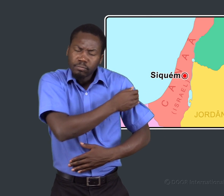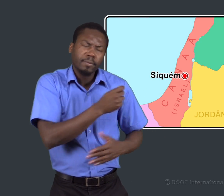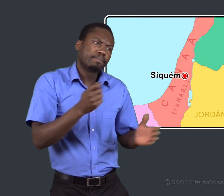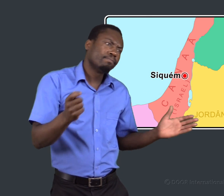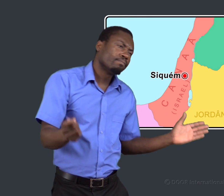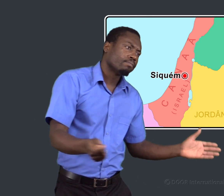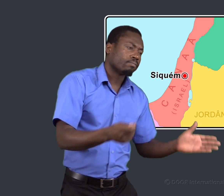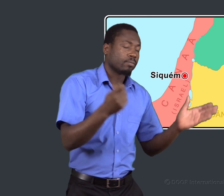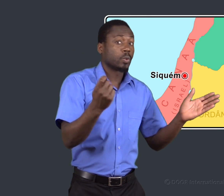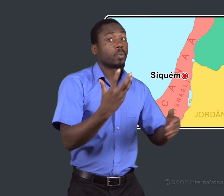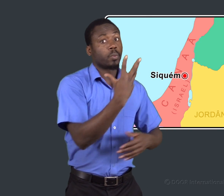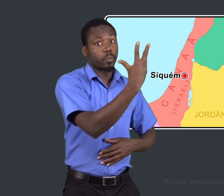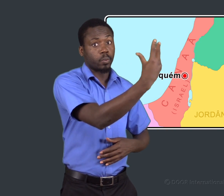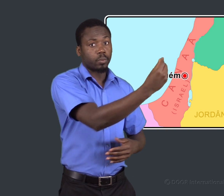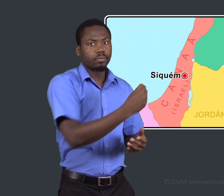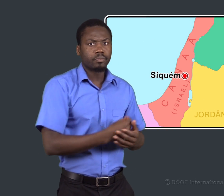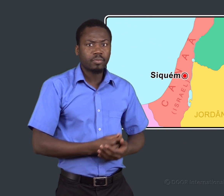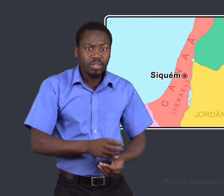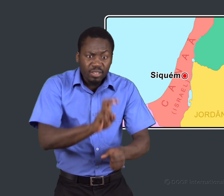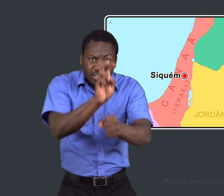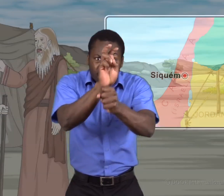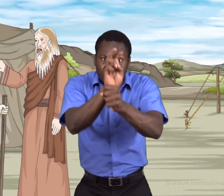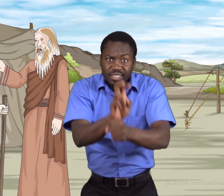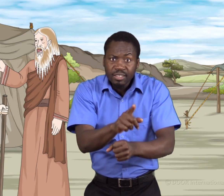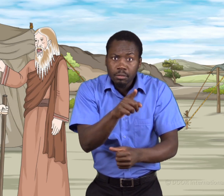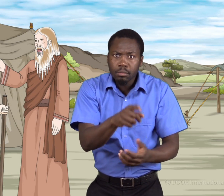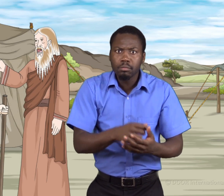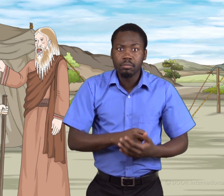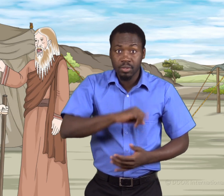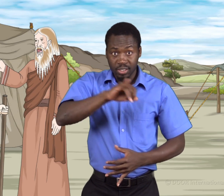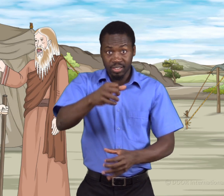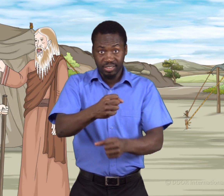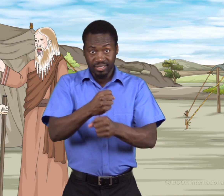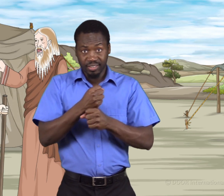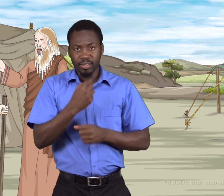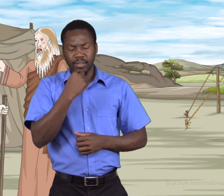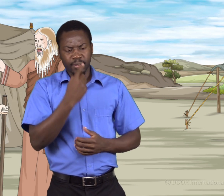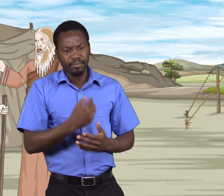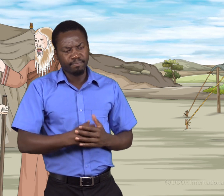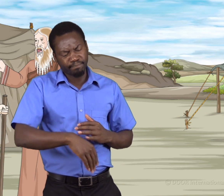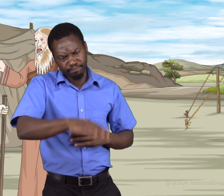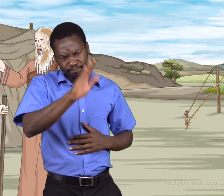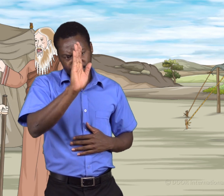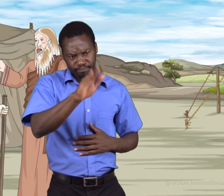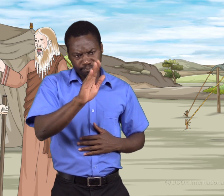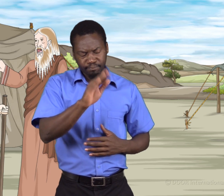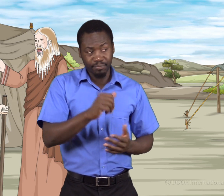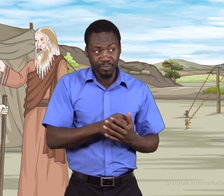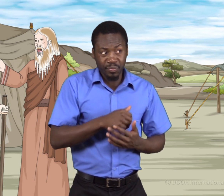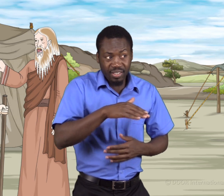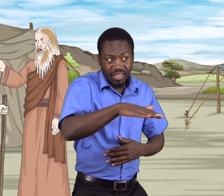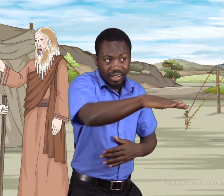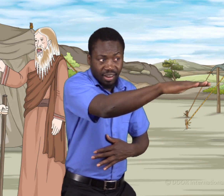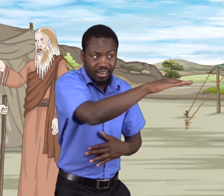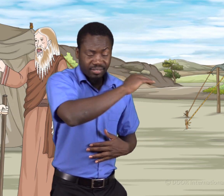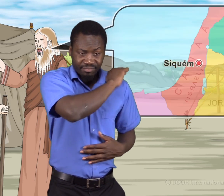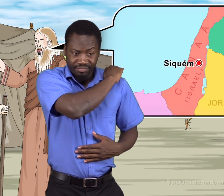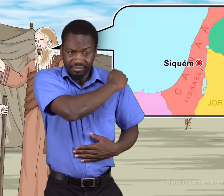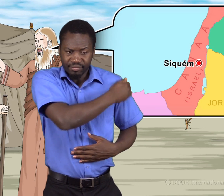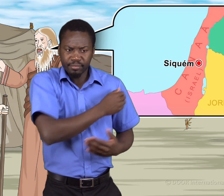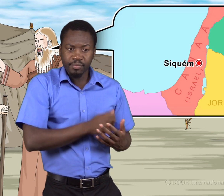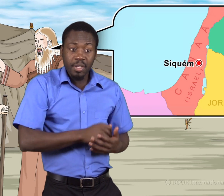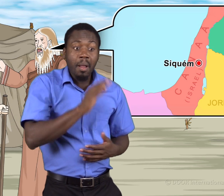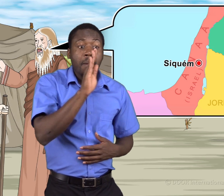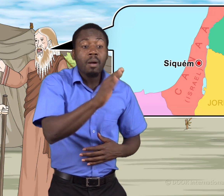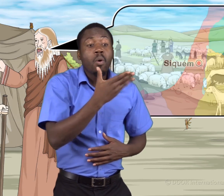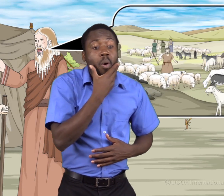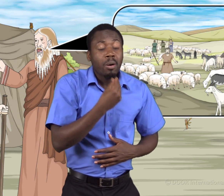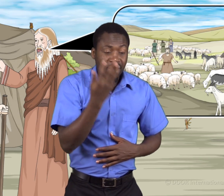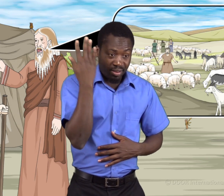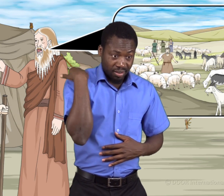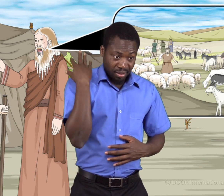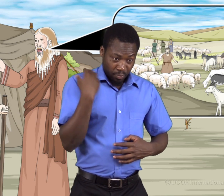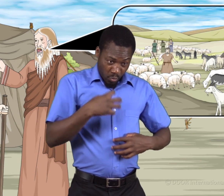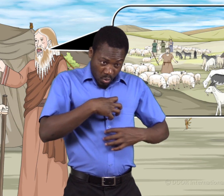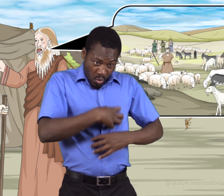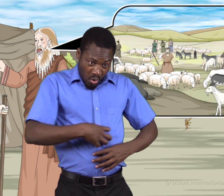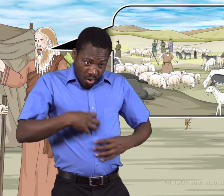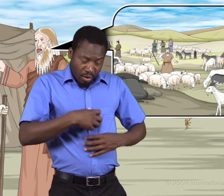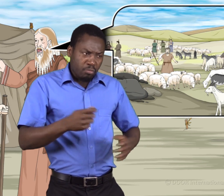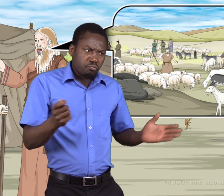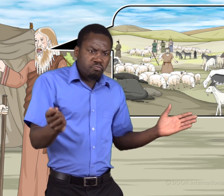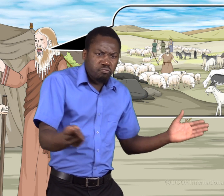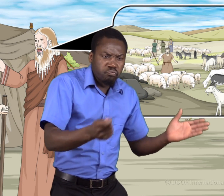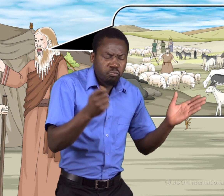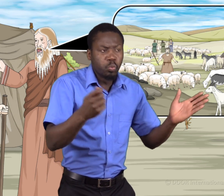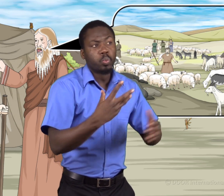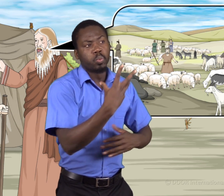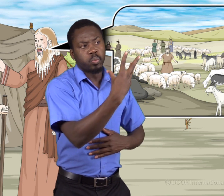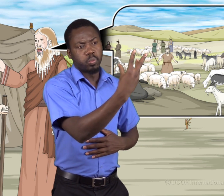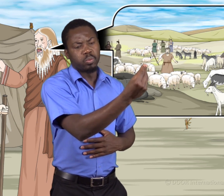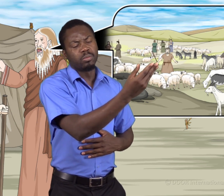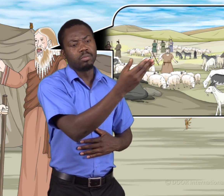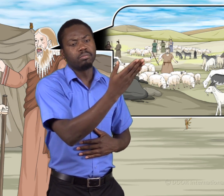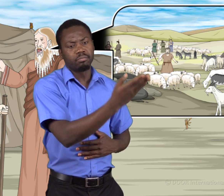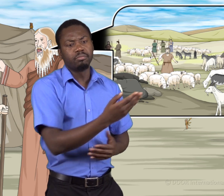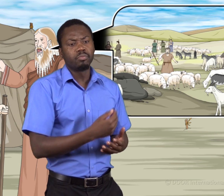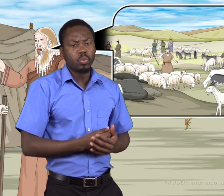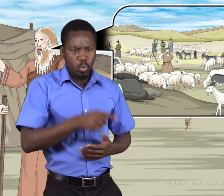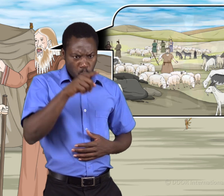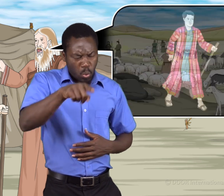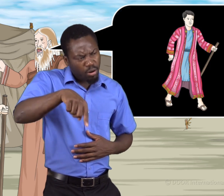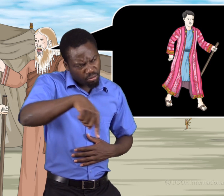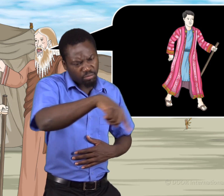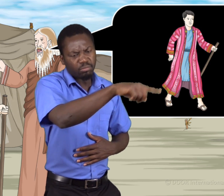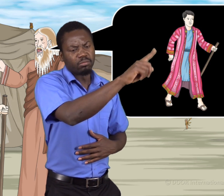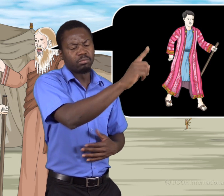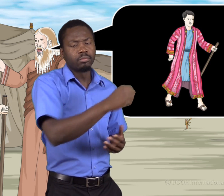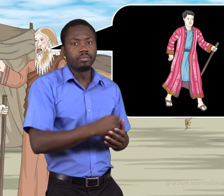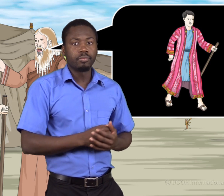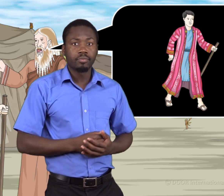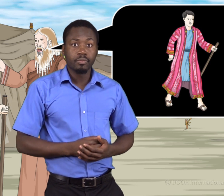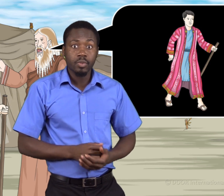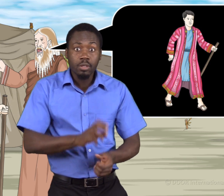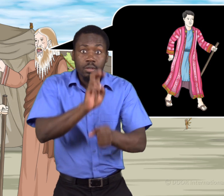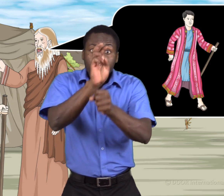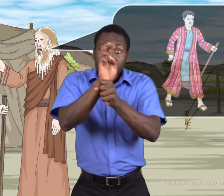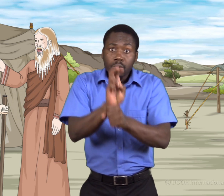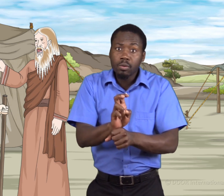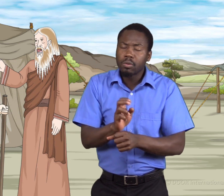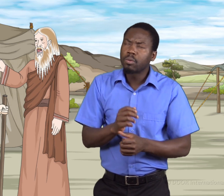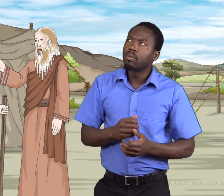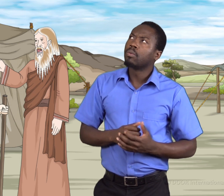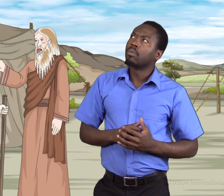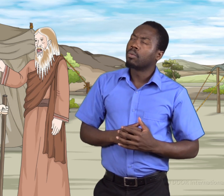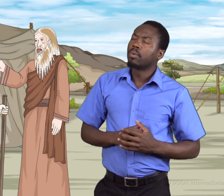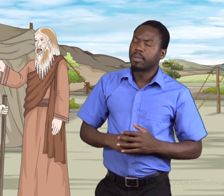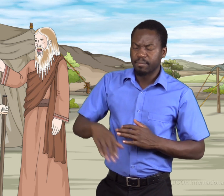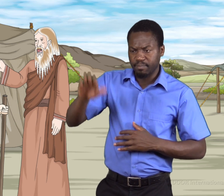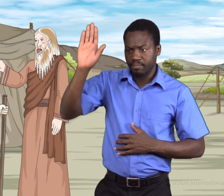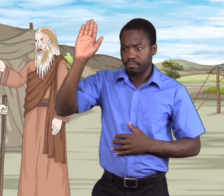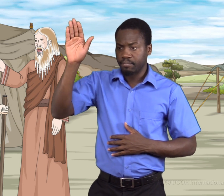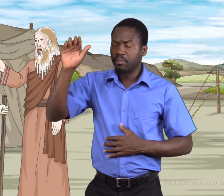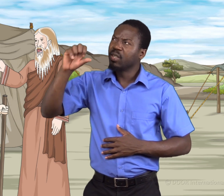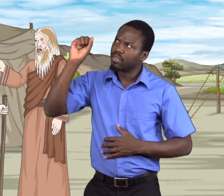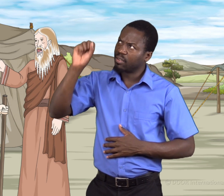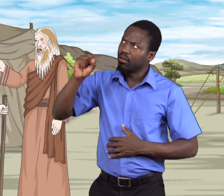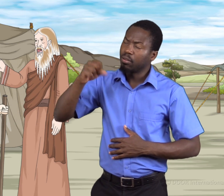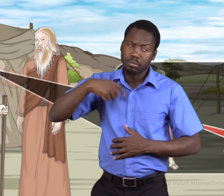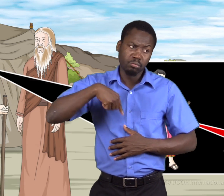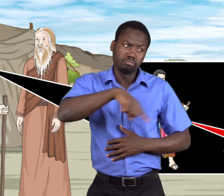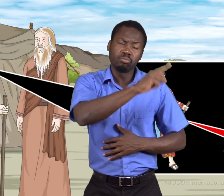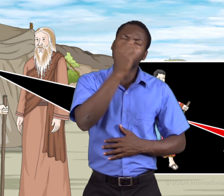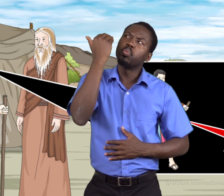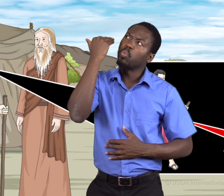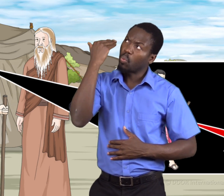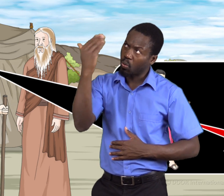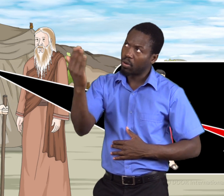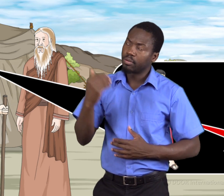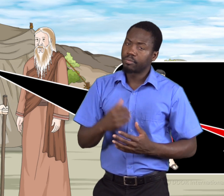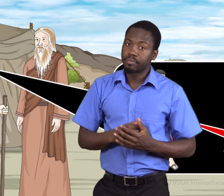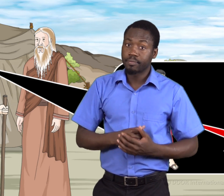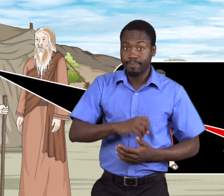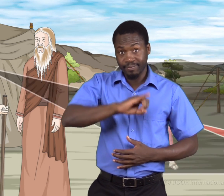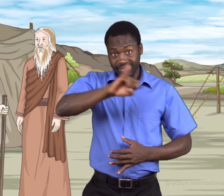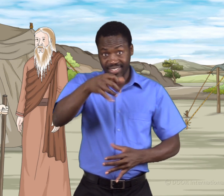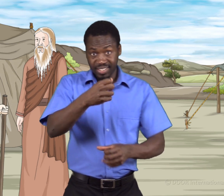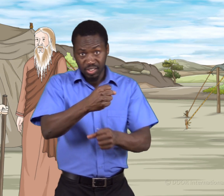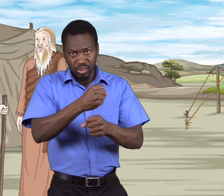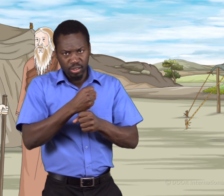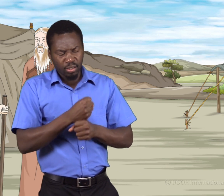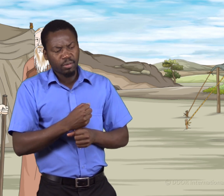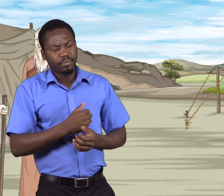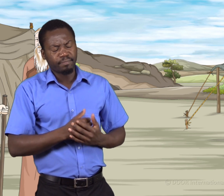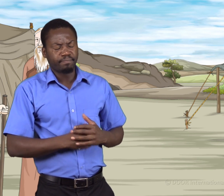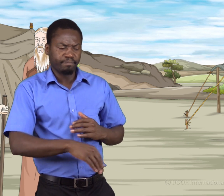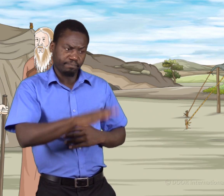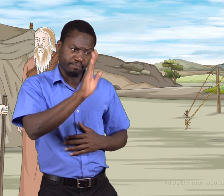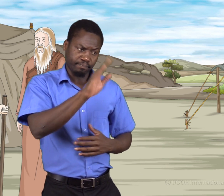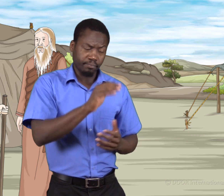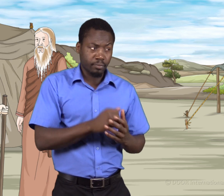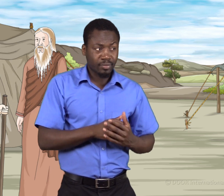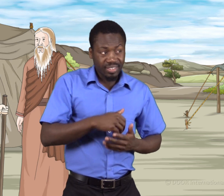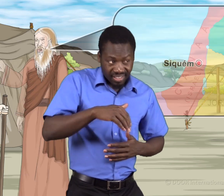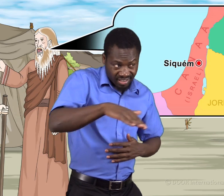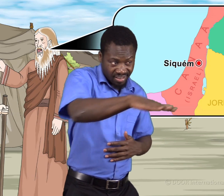Israel said to him, “Are not your brothers pasturing the flocks at Shechem? Get ready; I am sending you to them.”